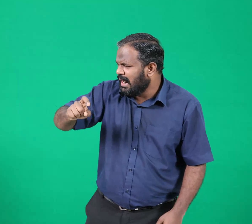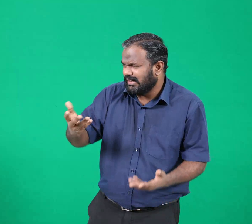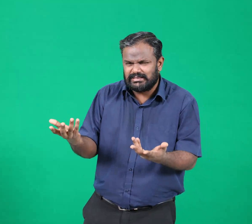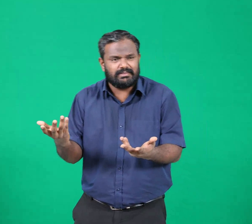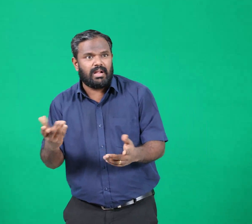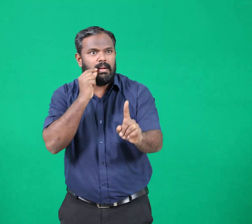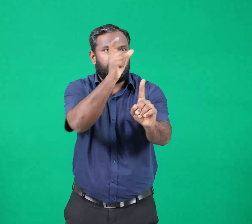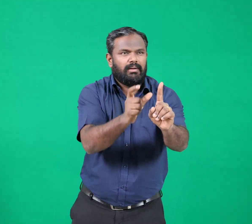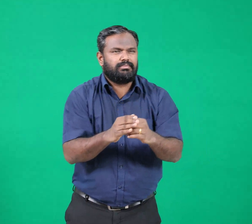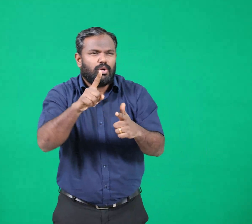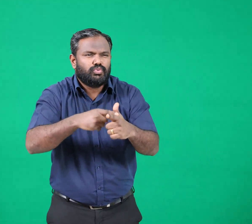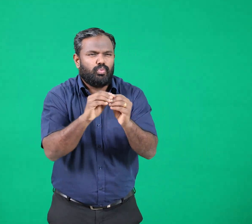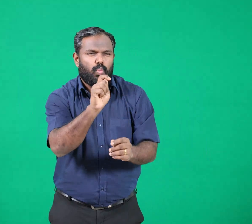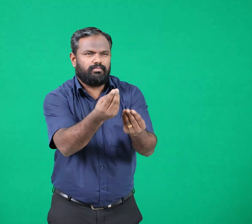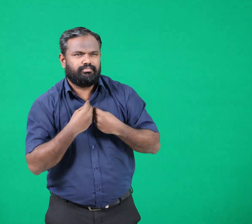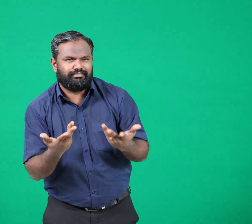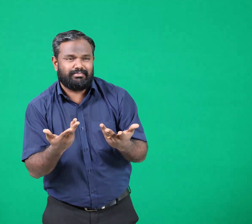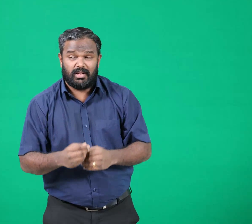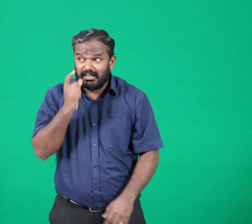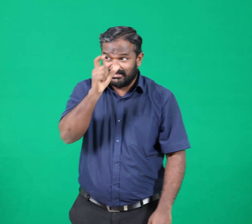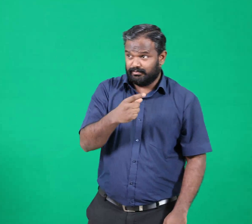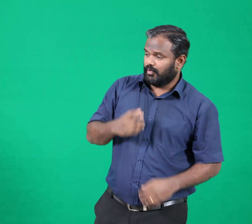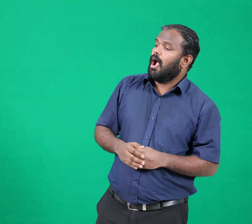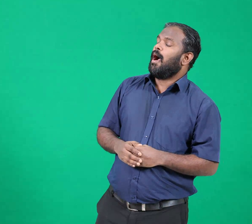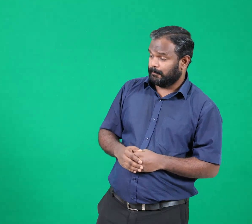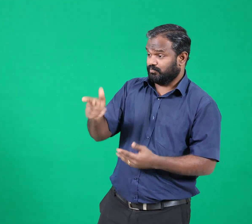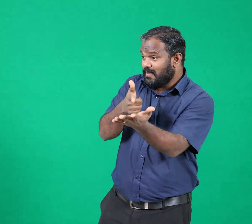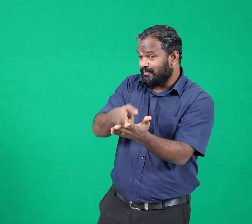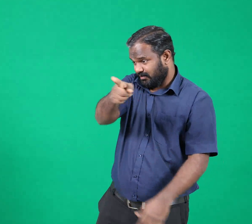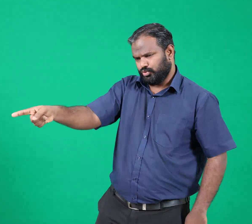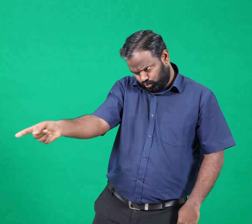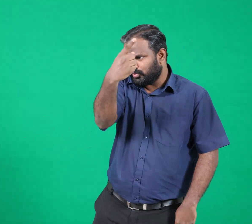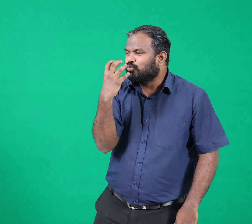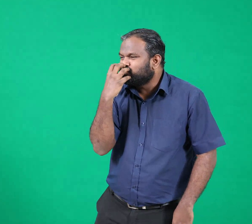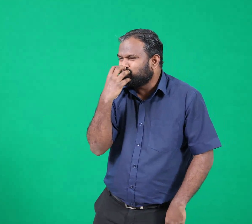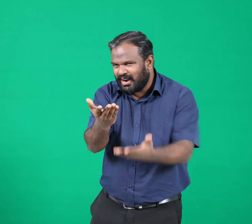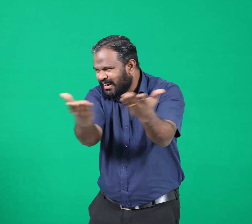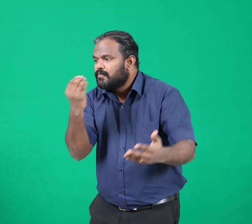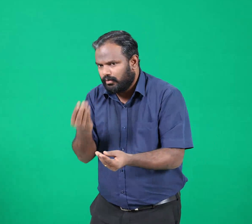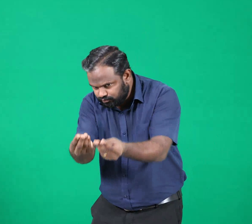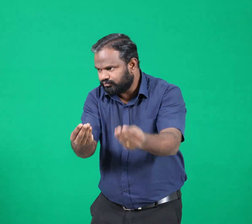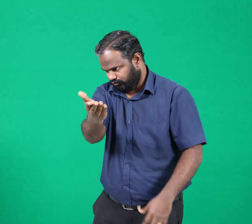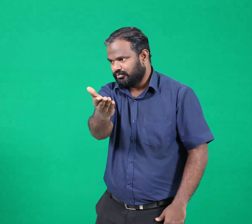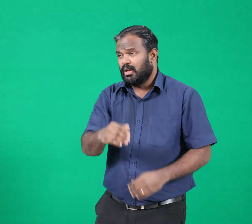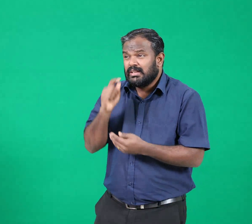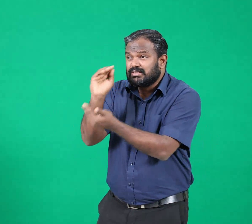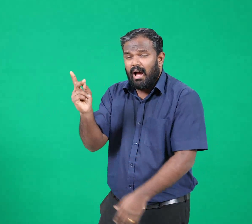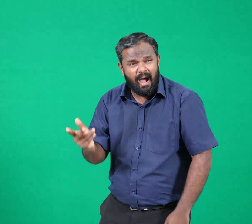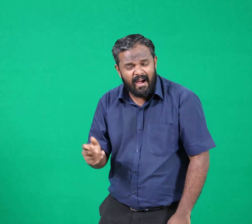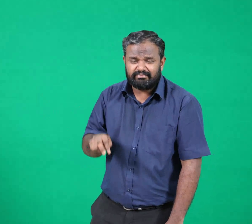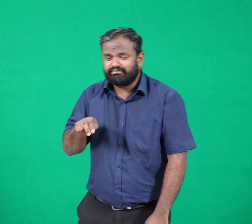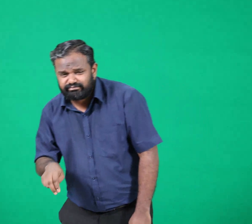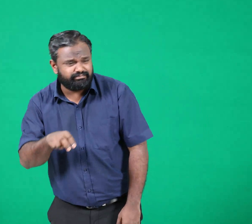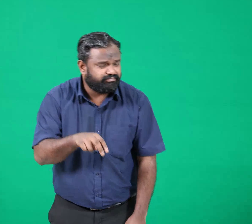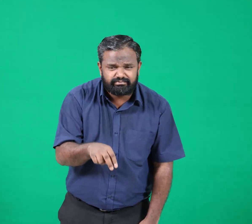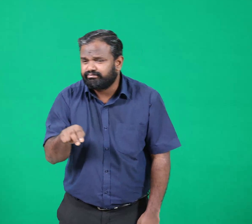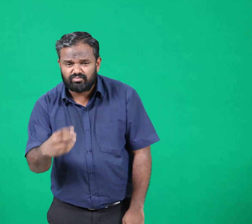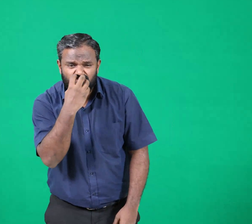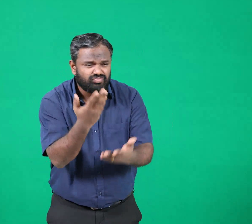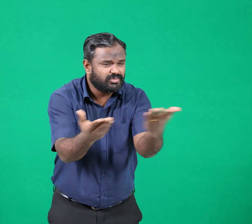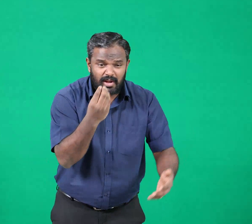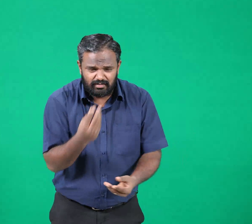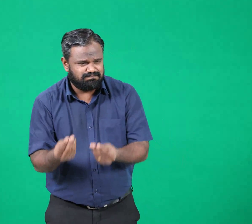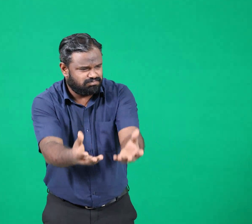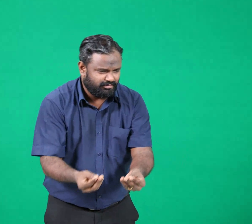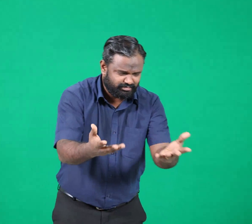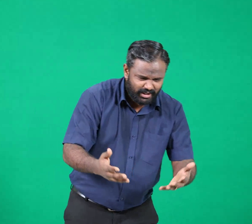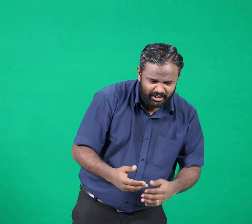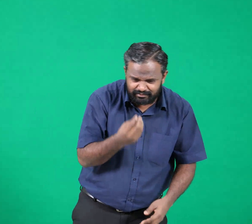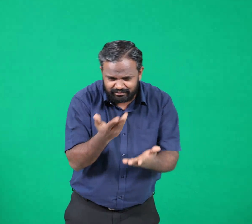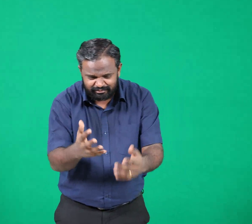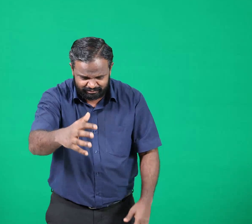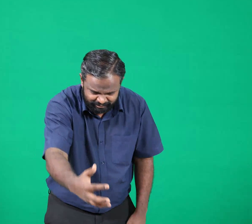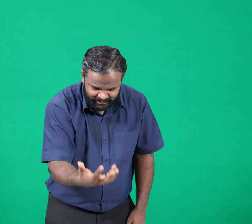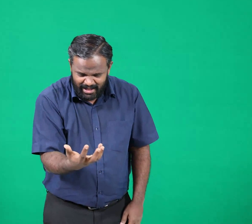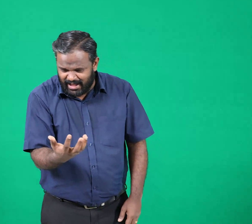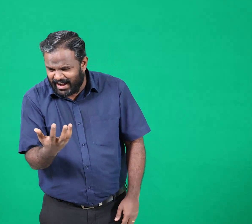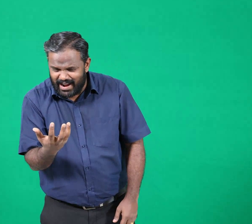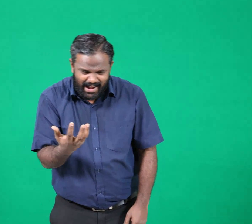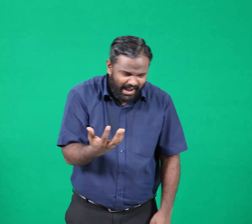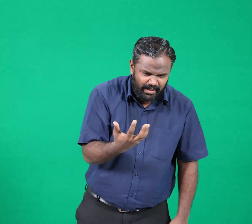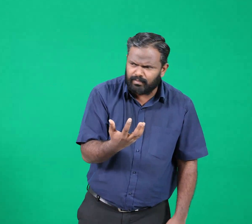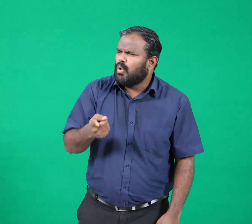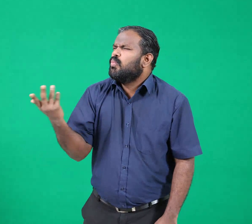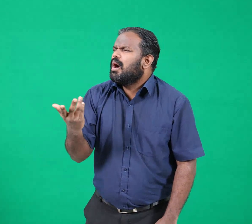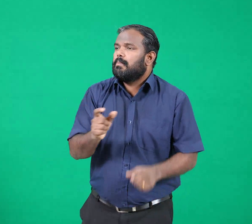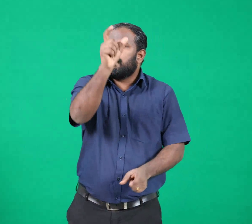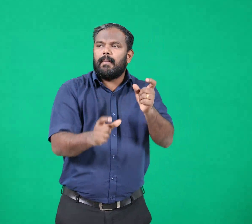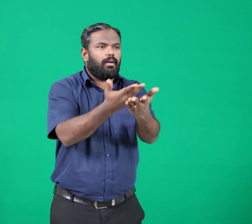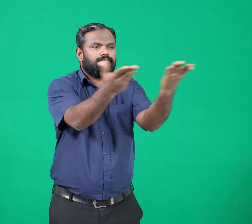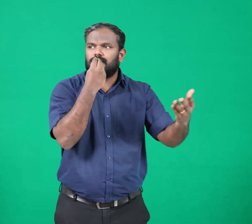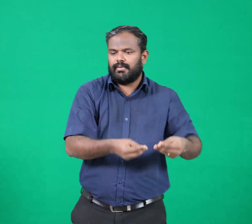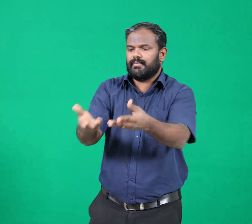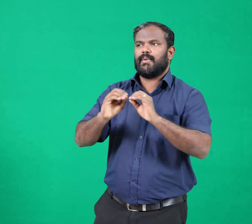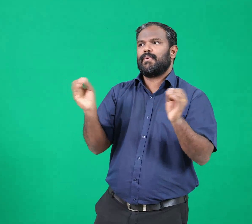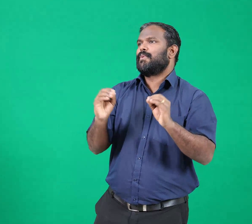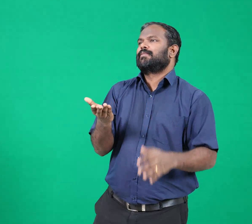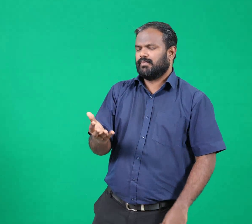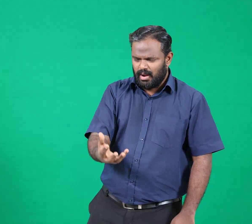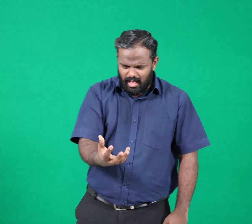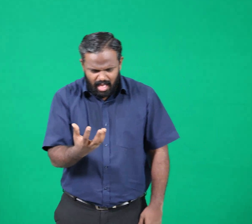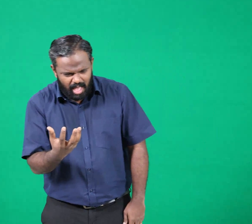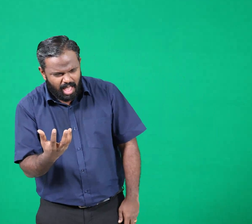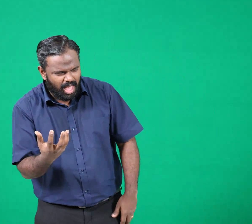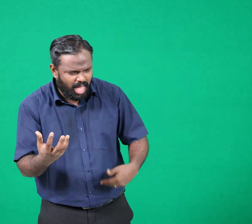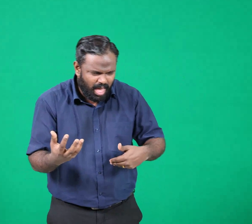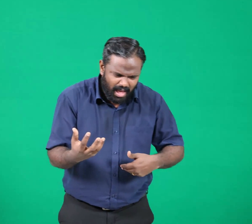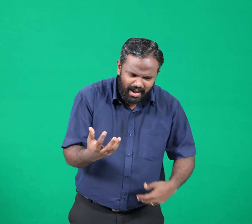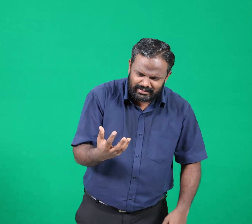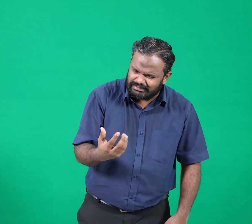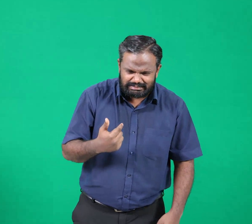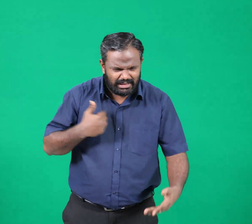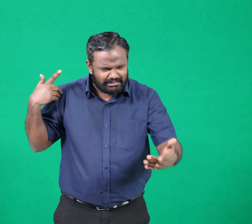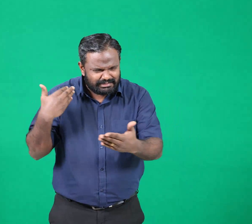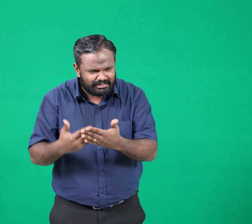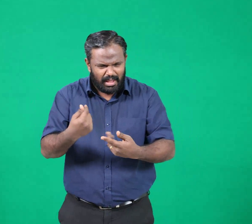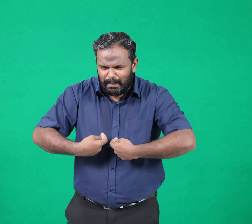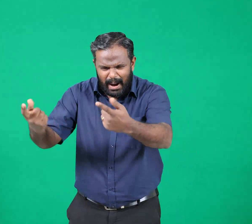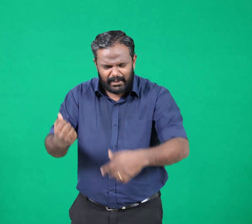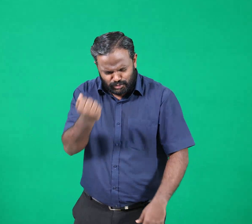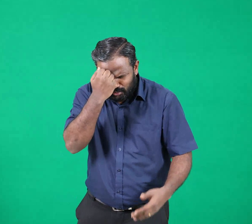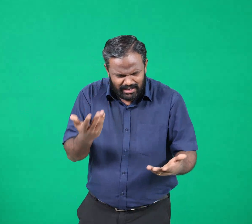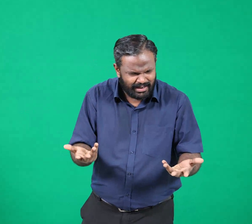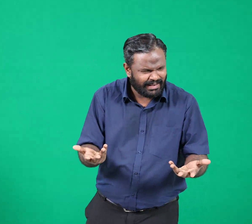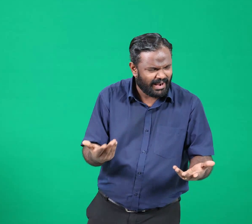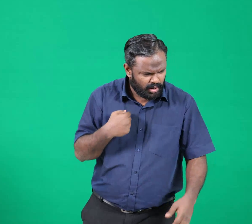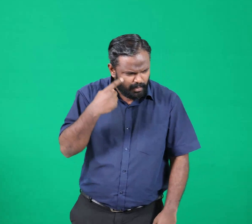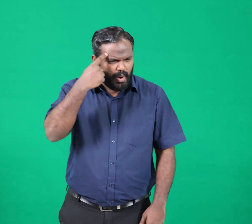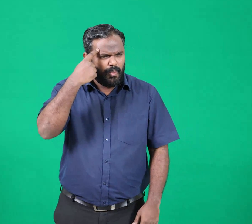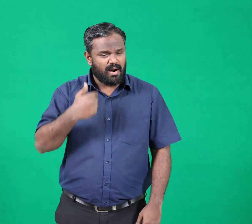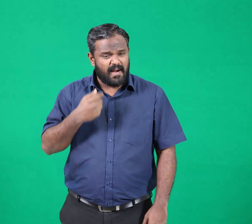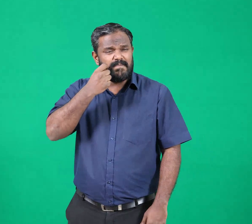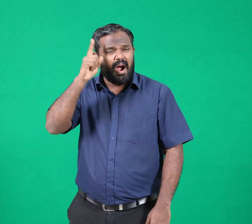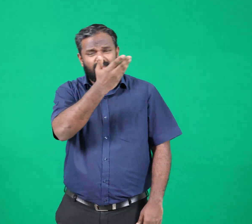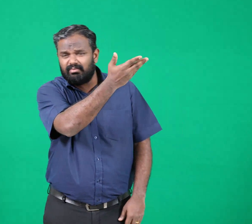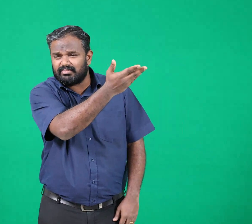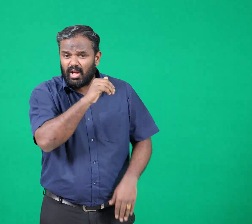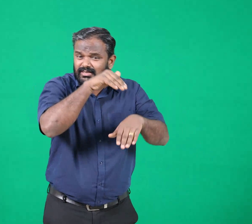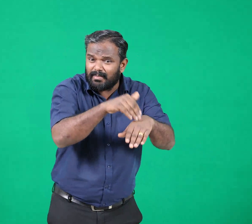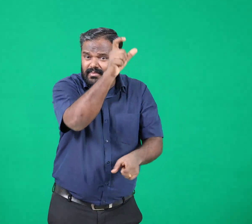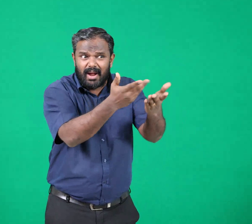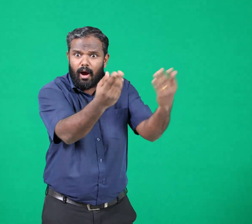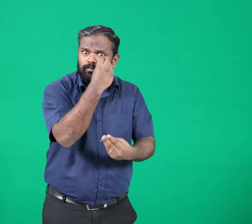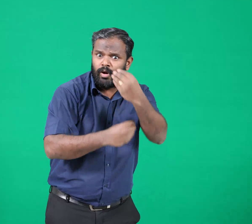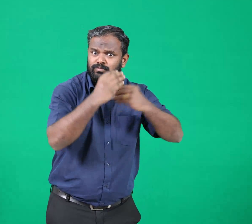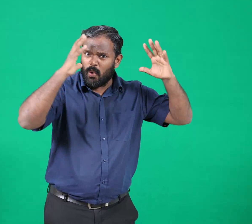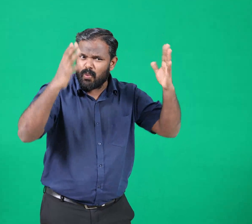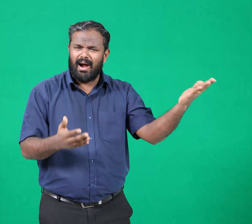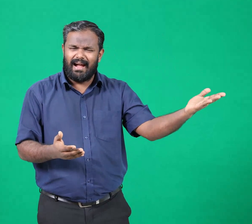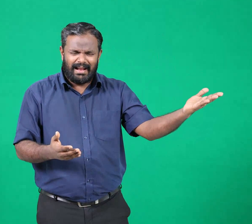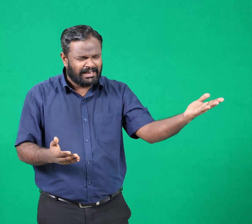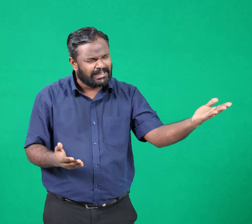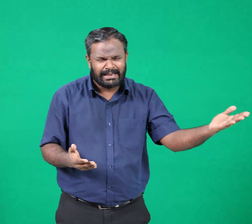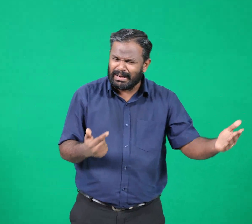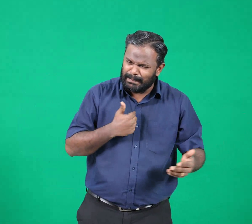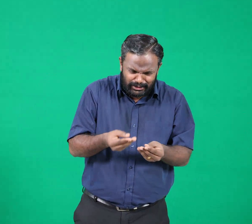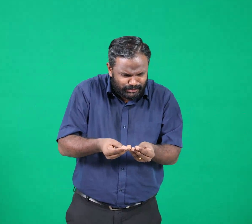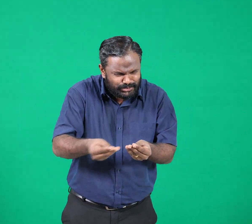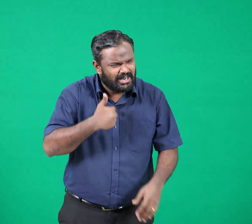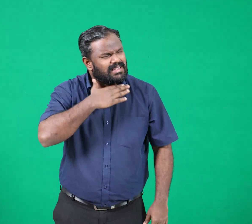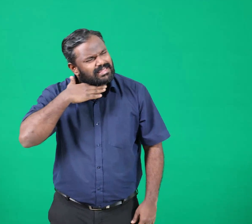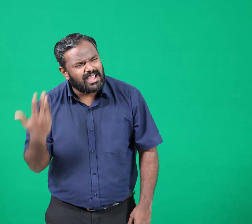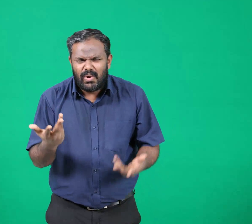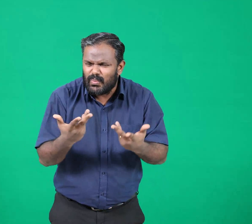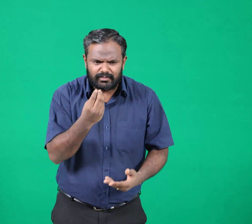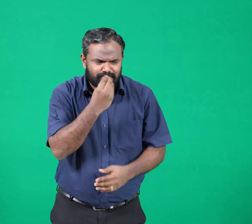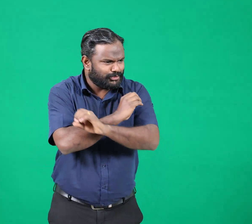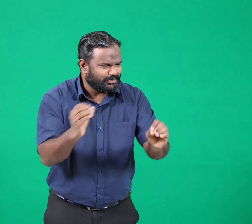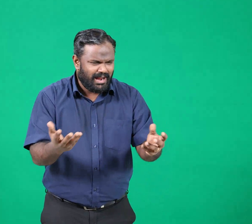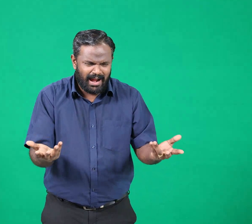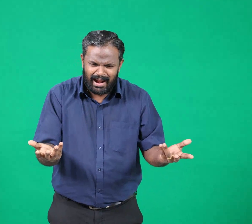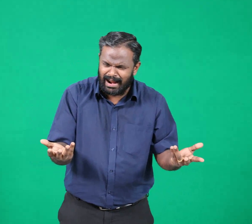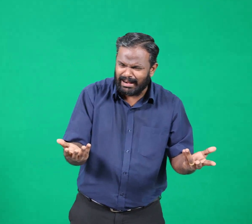He longed to fill his belly with the pods the pigs were eating, but no one would give him a thing. Finally he came to his senses and said, ' How many of my father's hired servants have plenty of food? But here I am, starving to death!